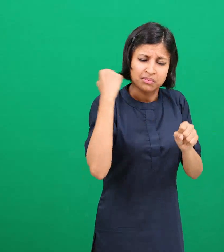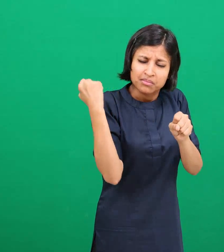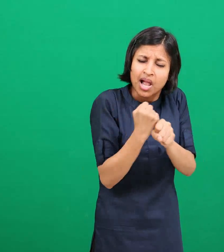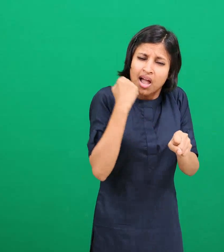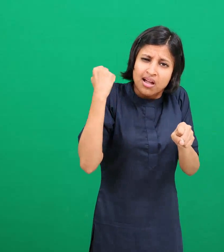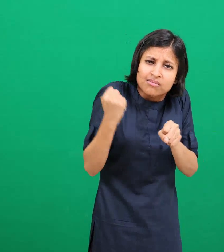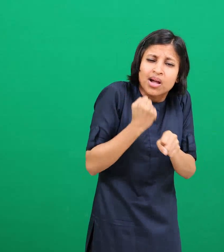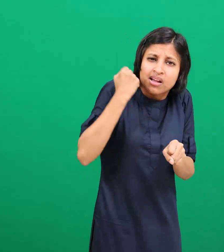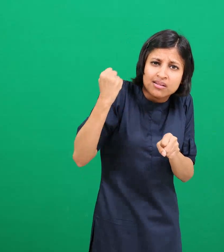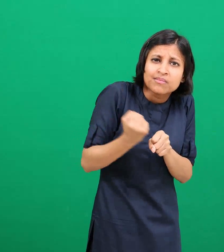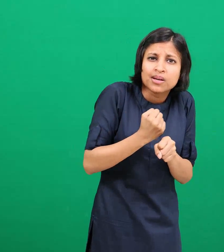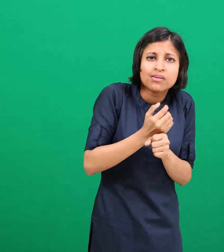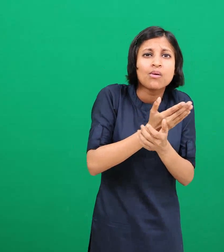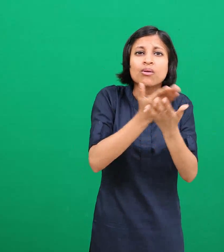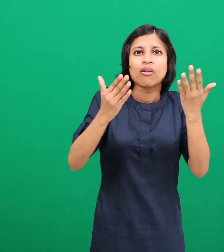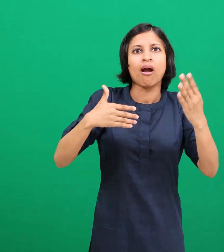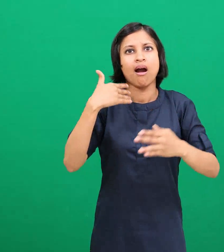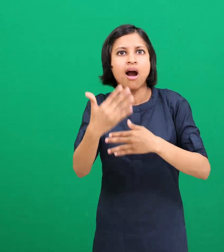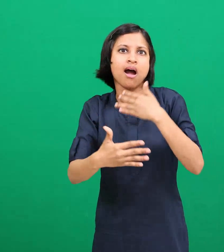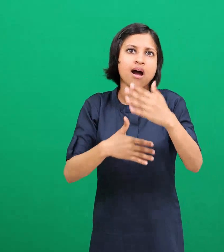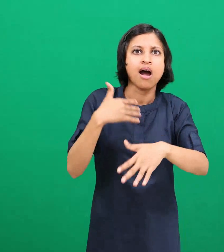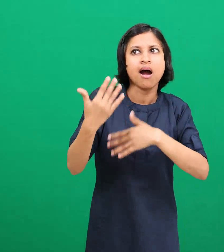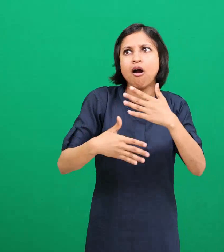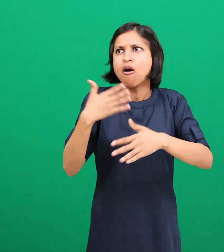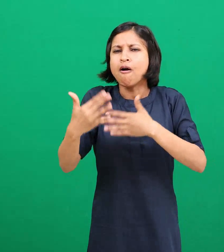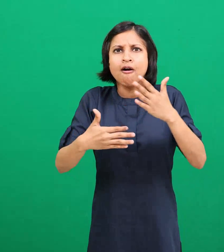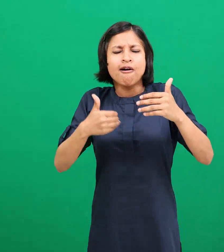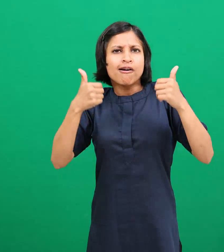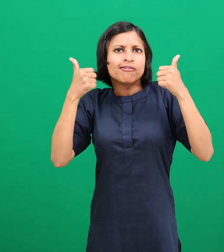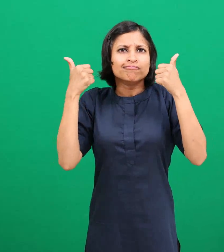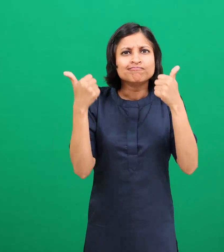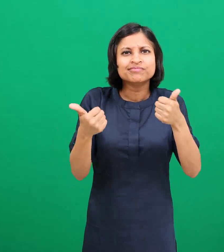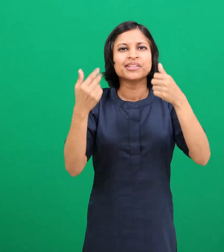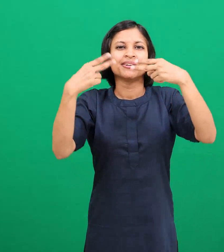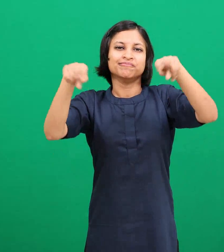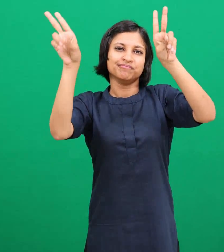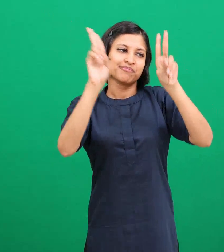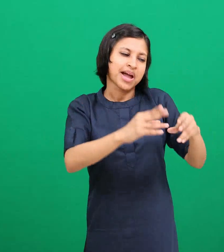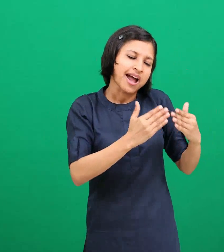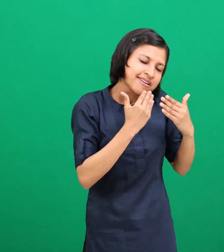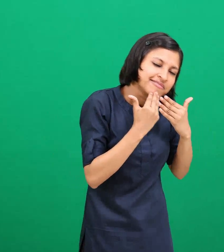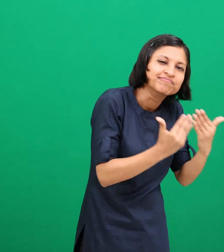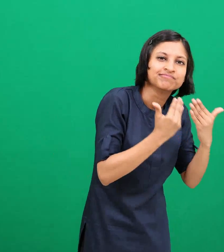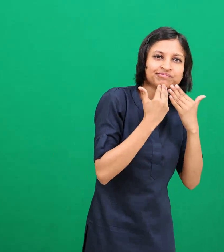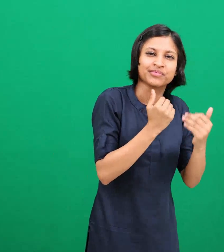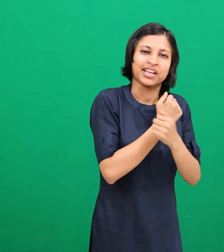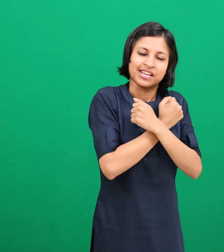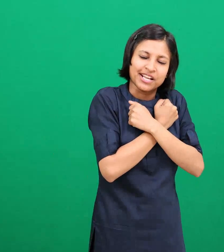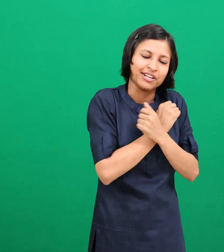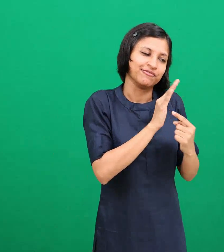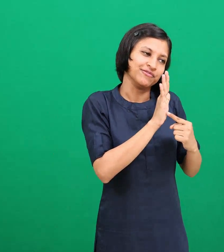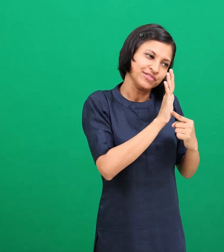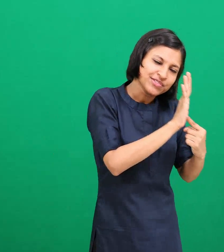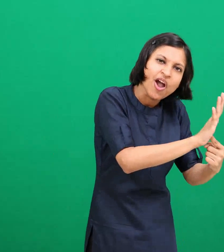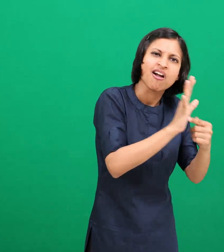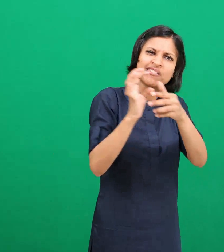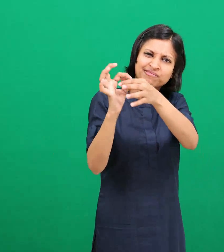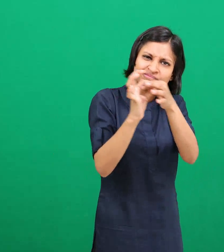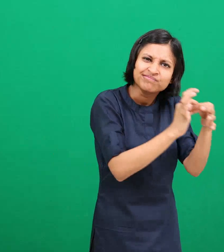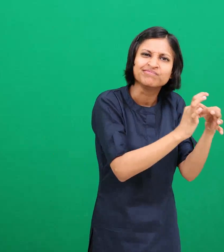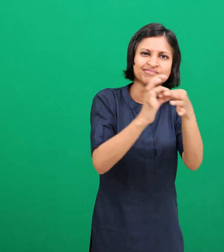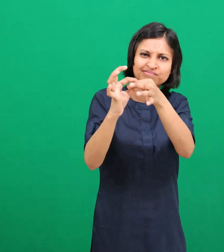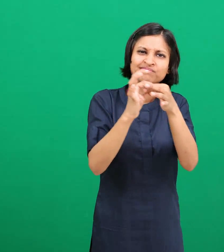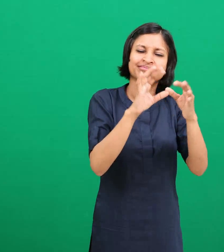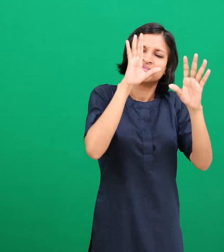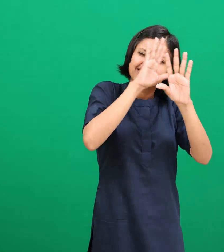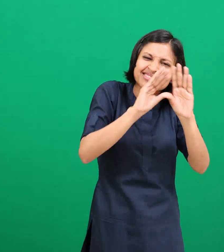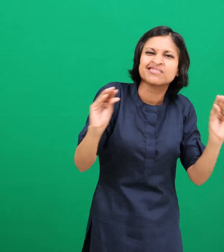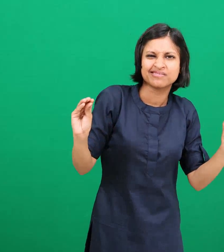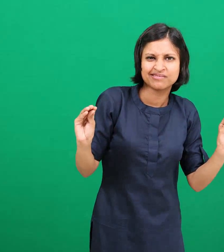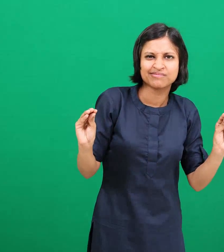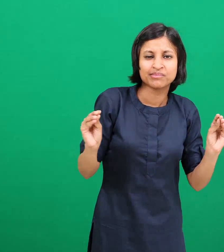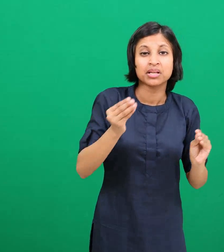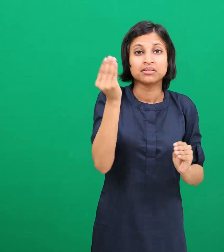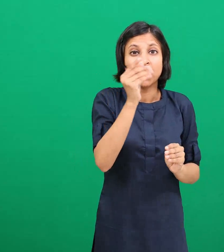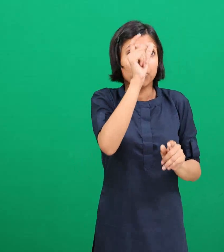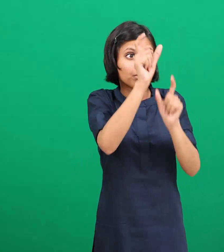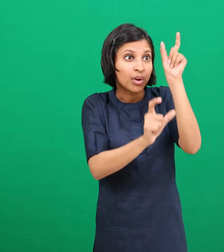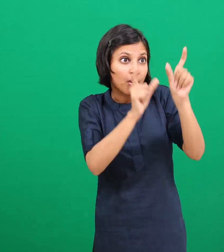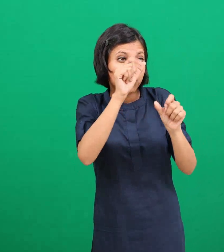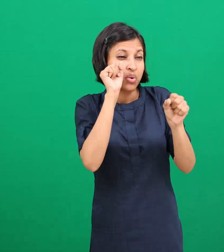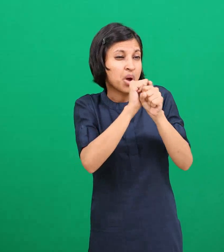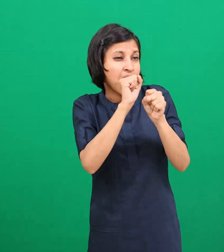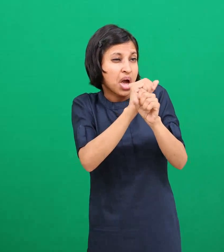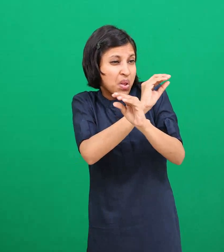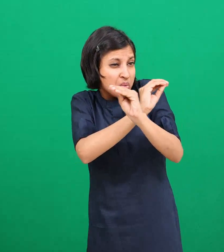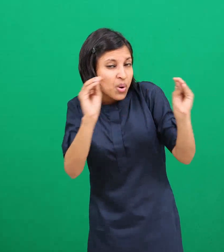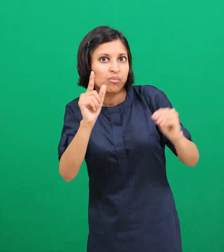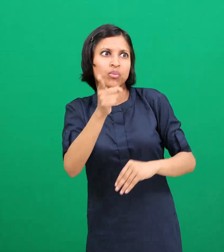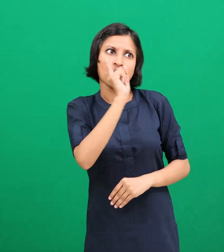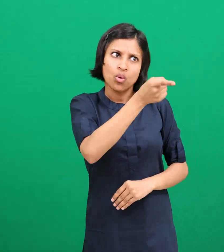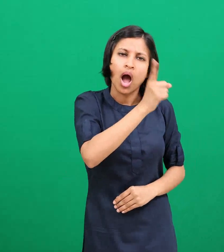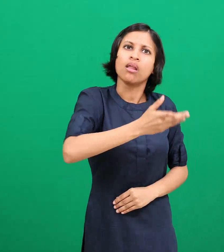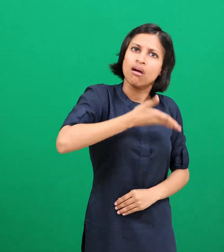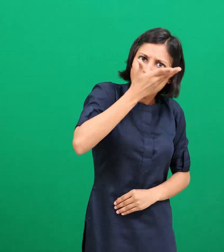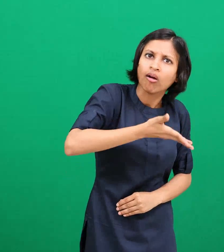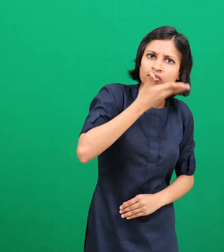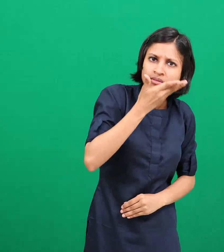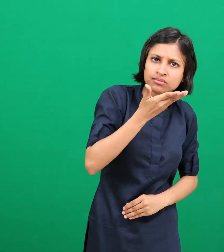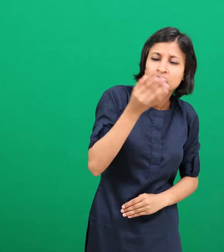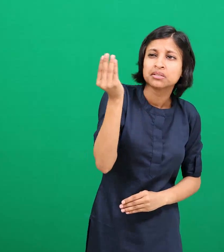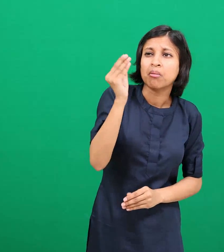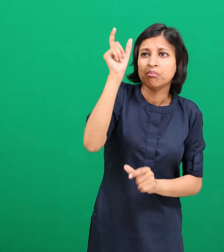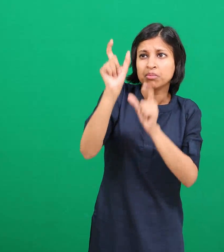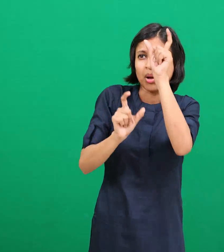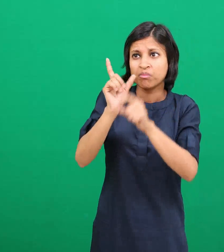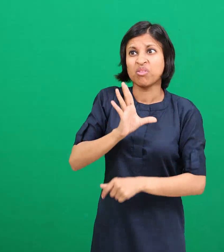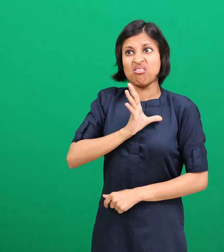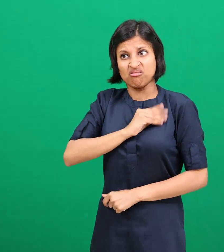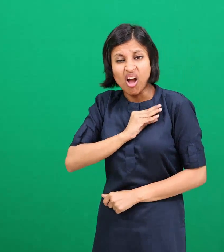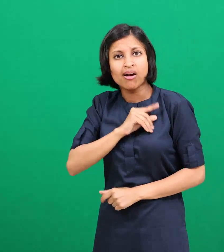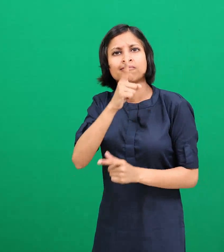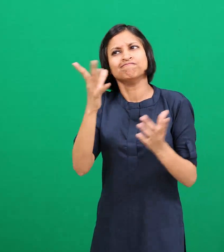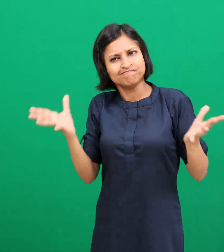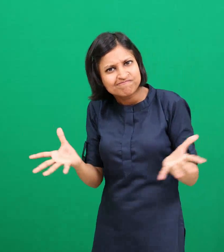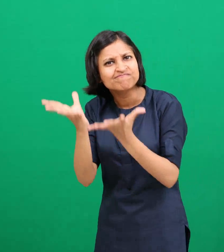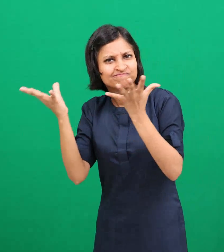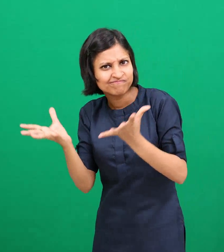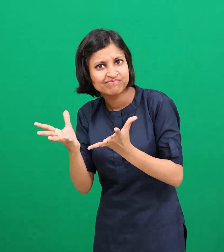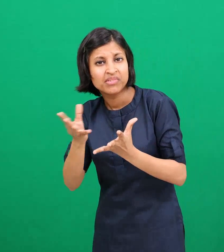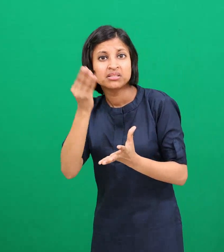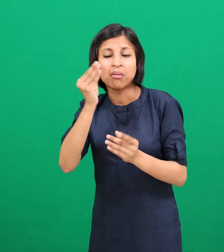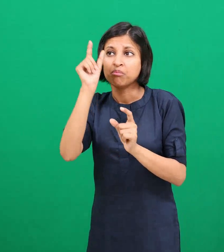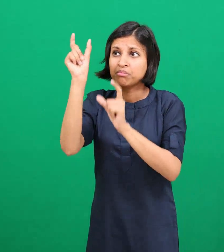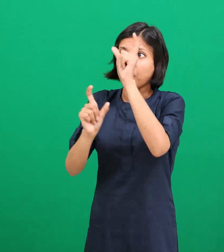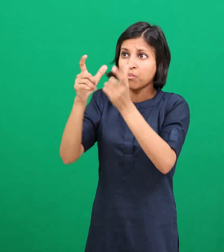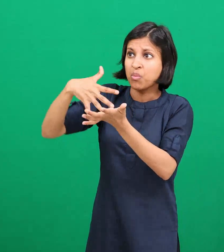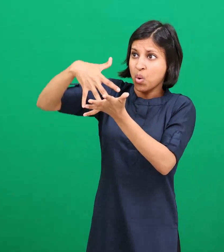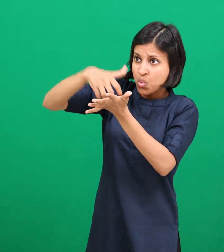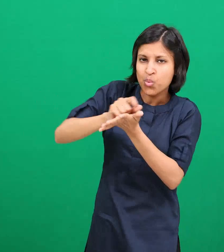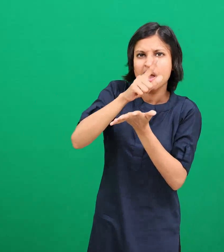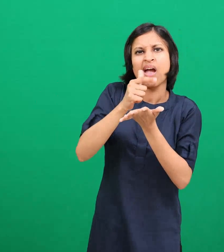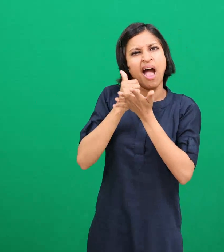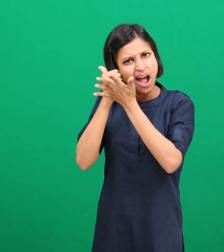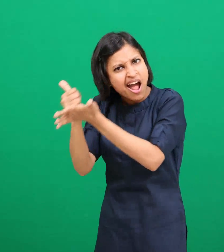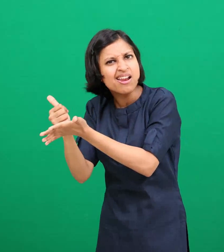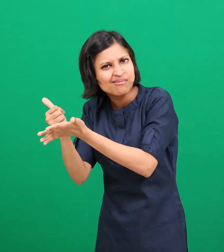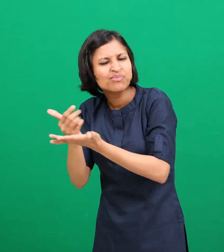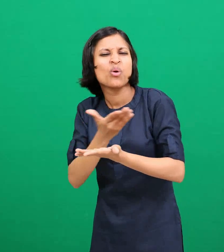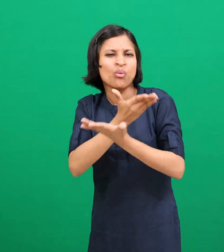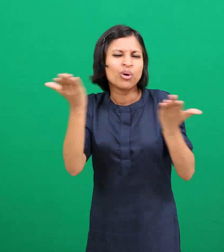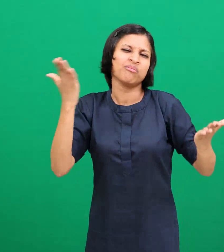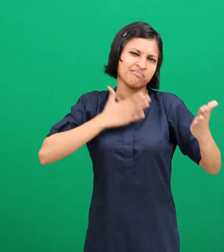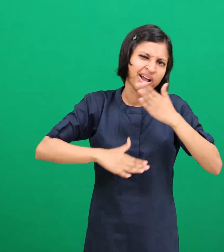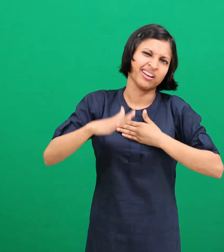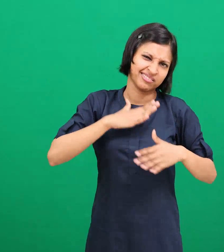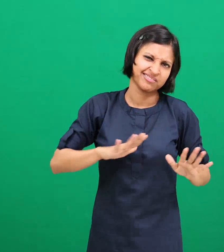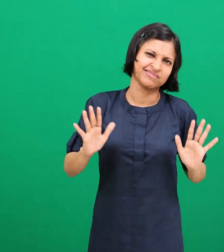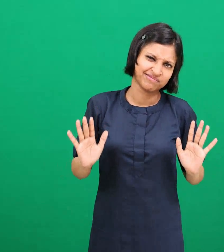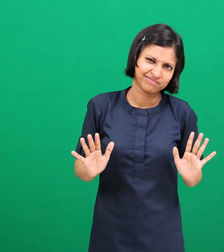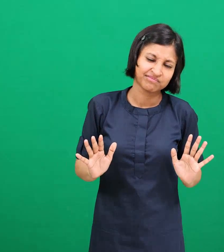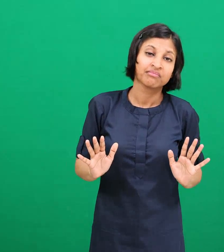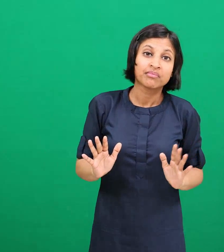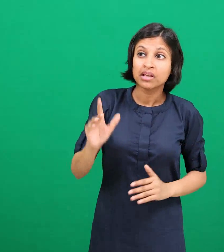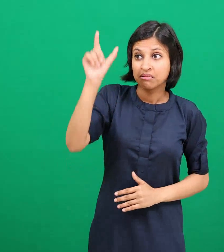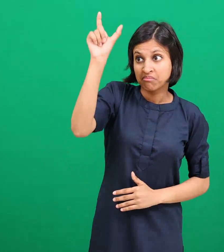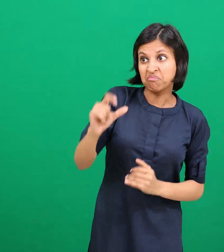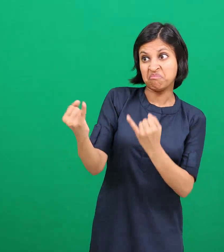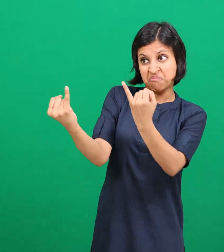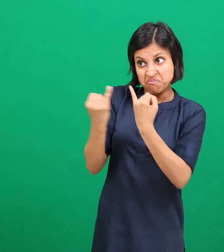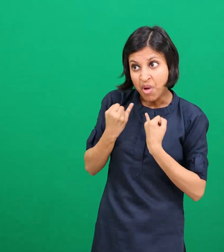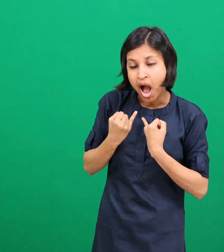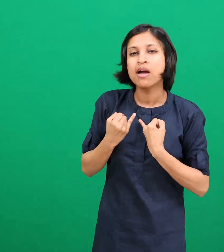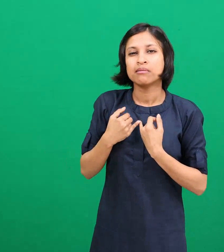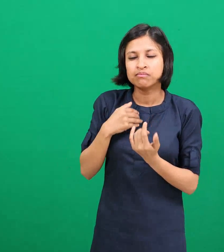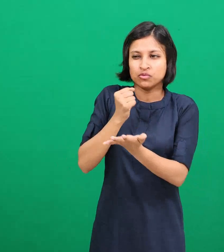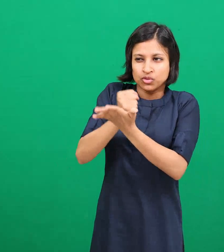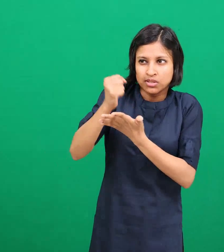In love, hold them in highest regard because of their work. Live in peace with one another.